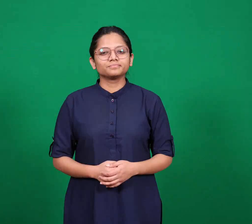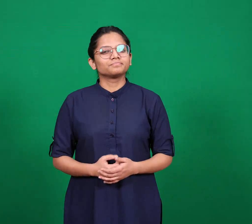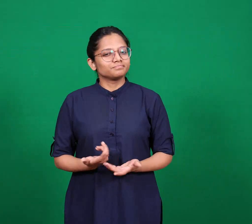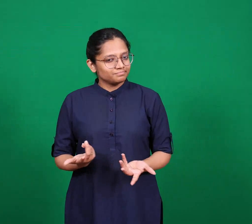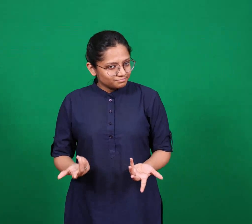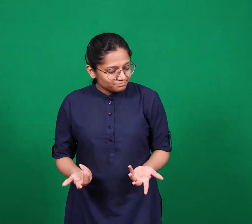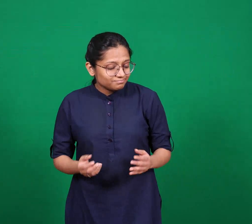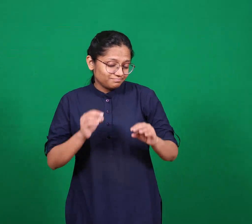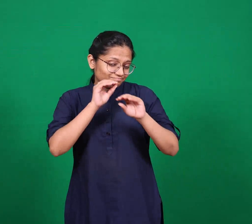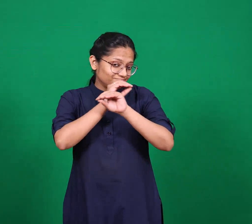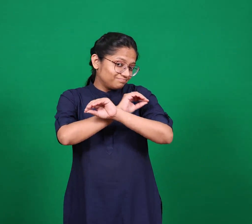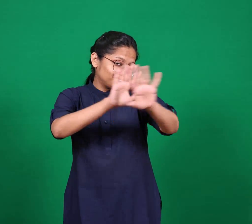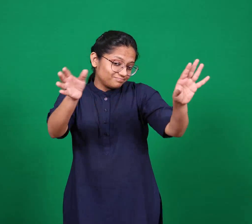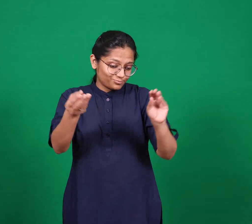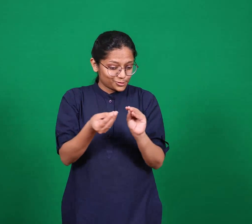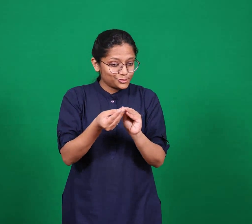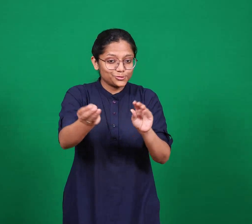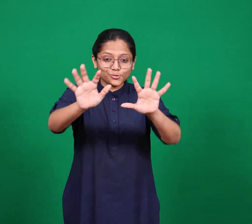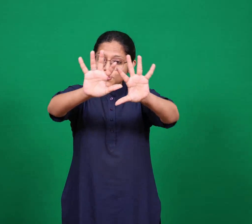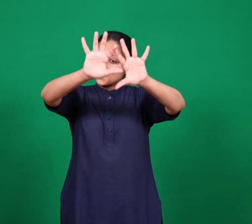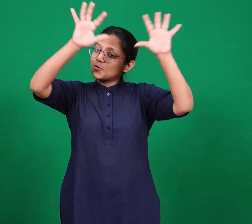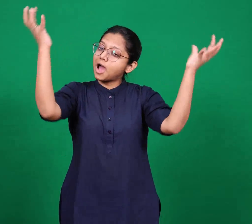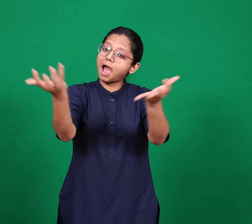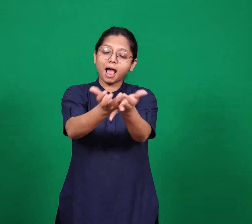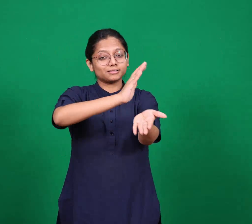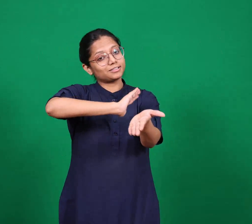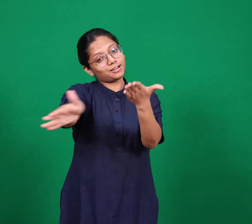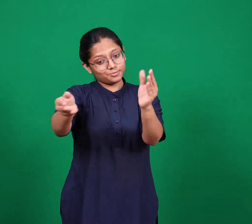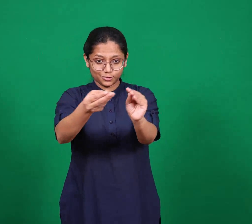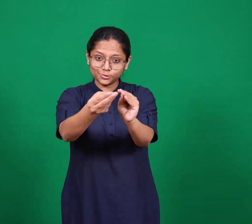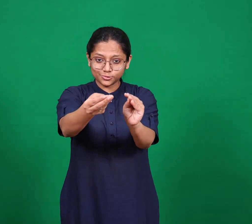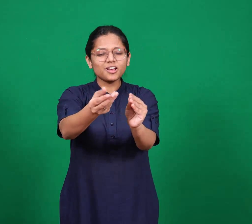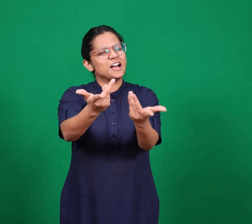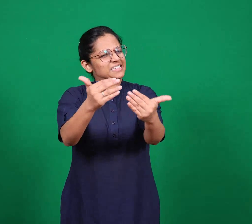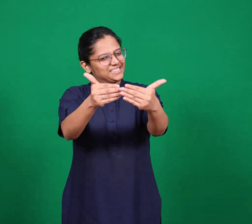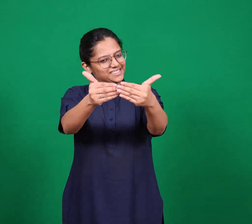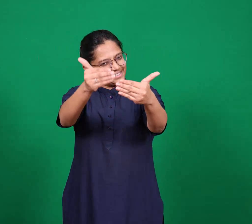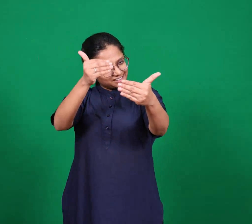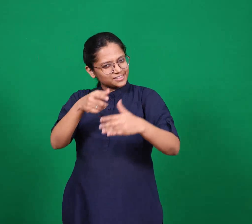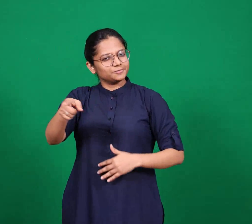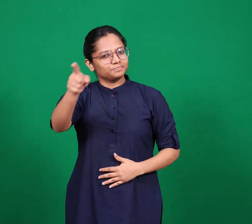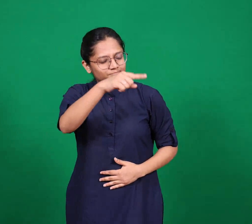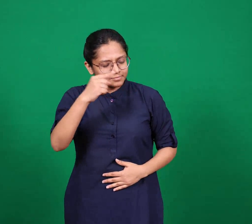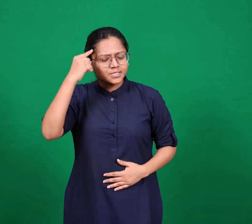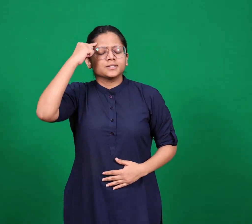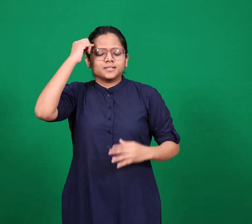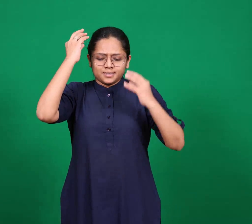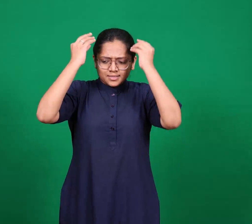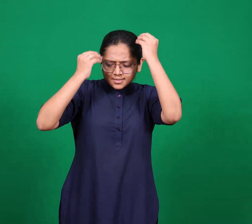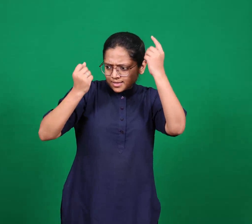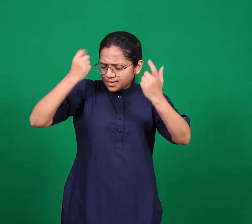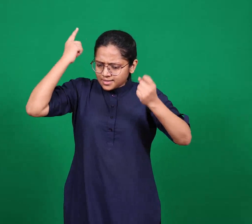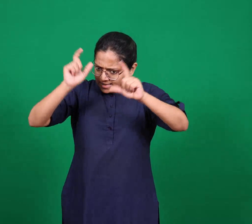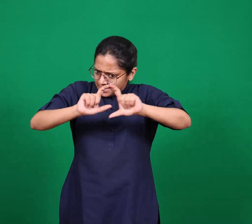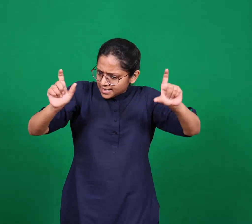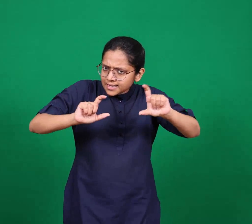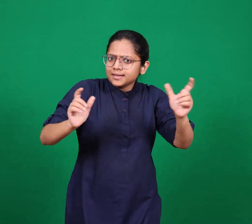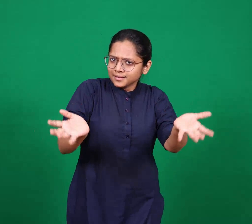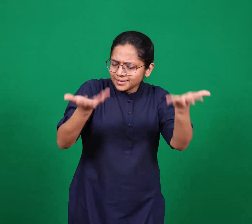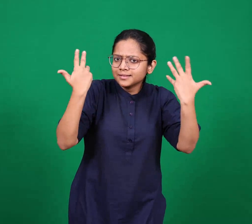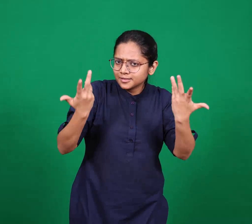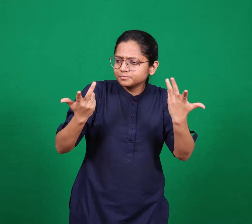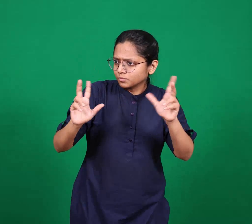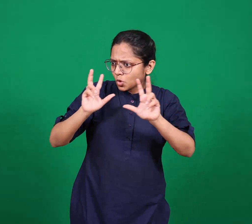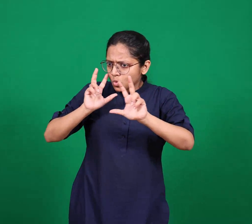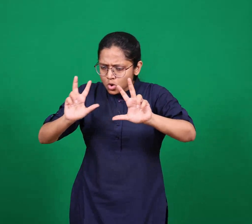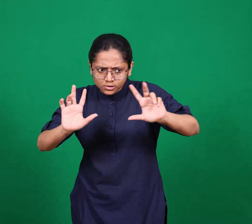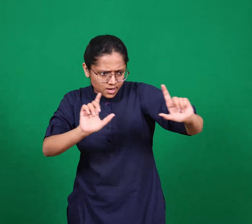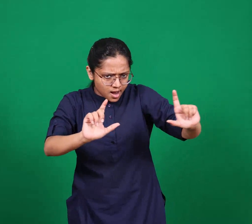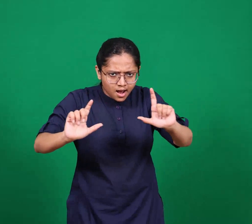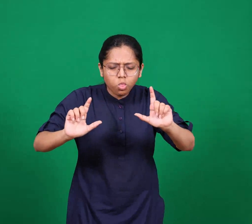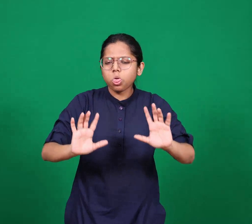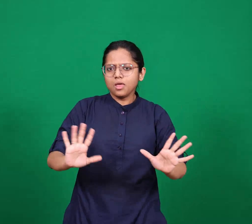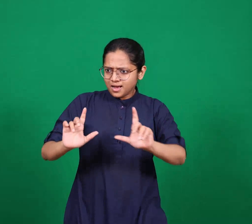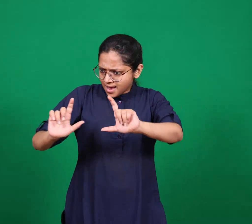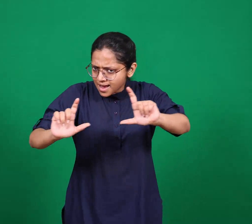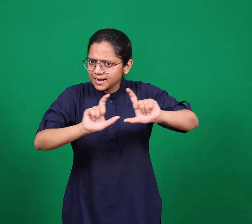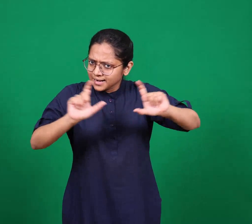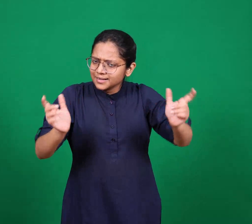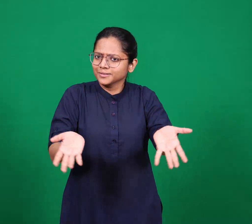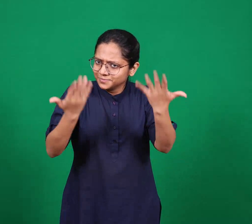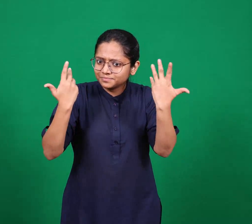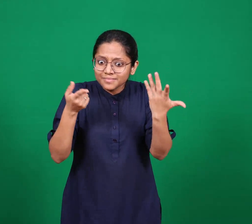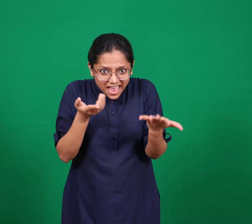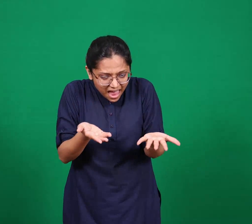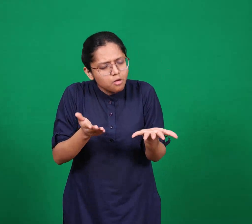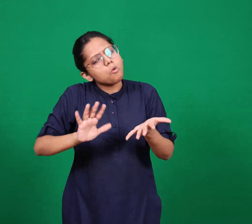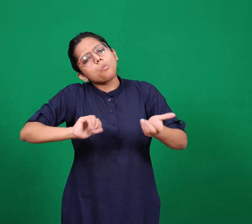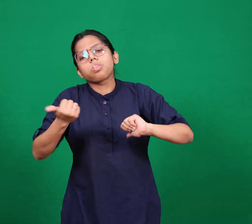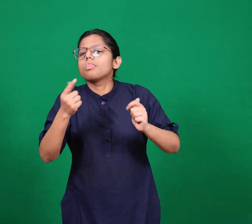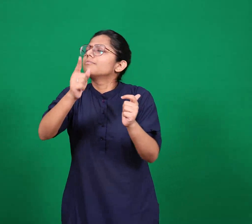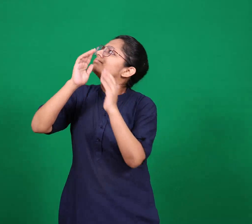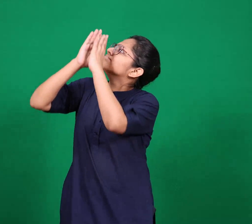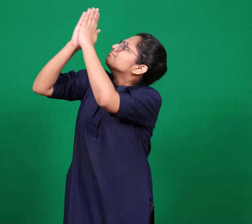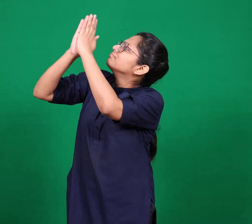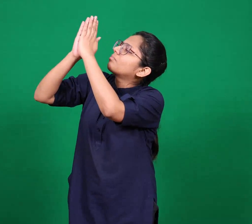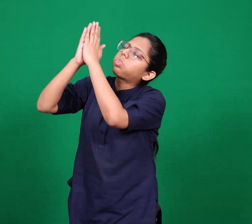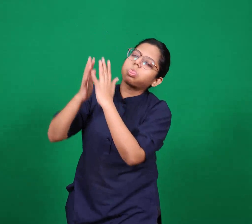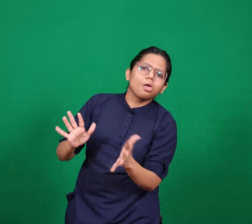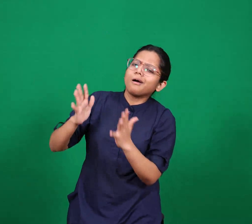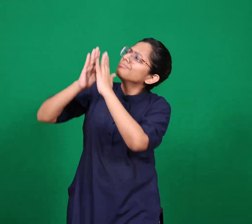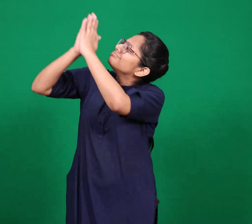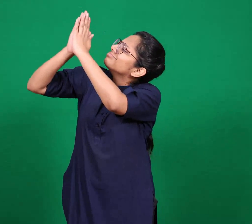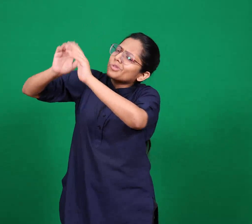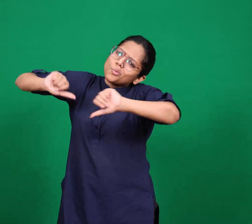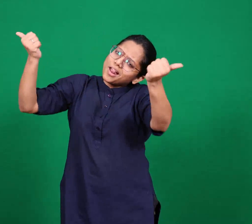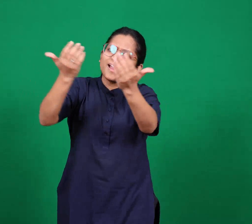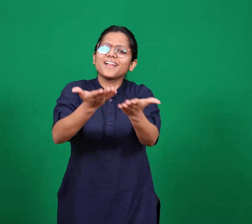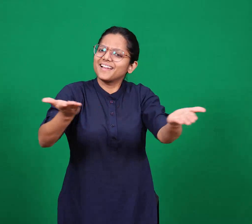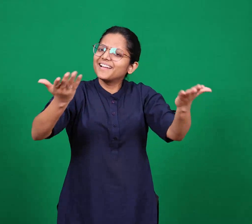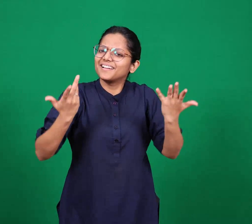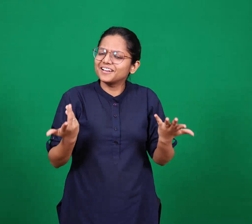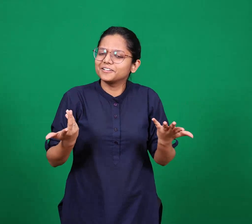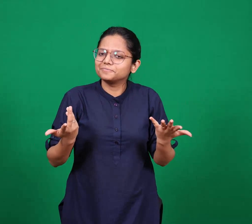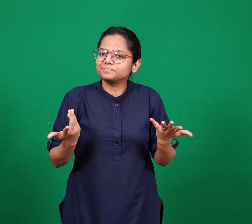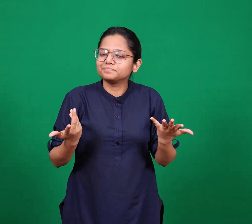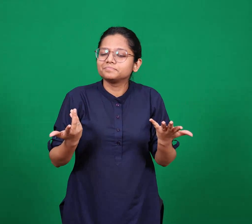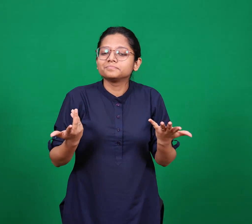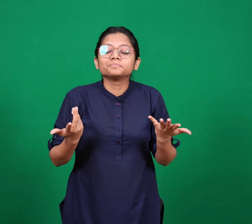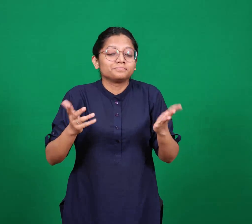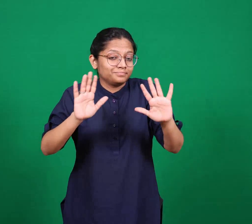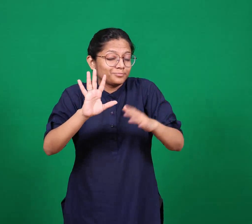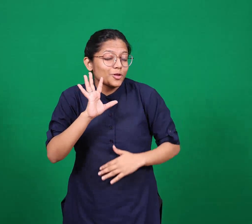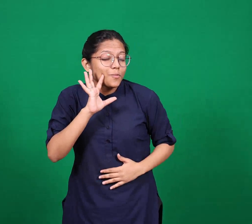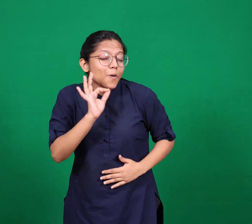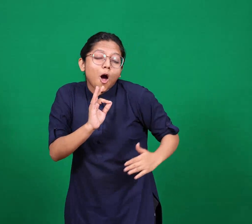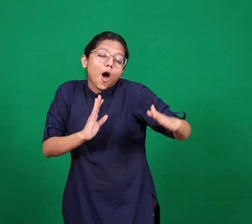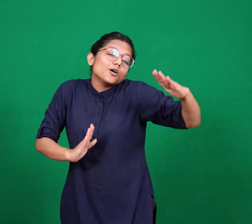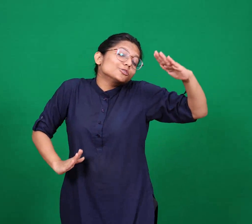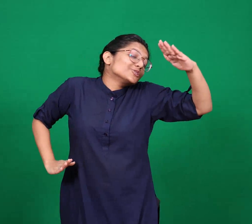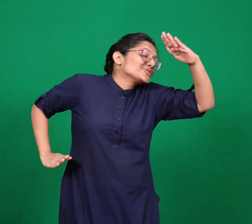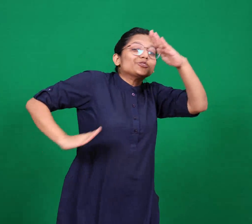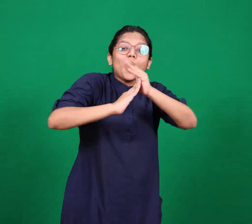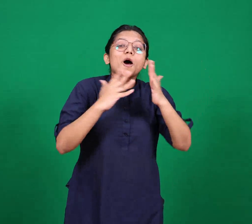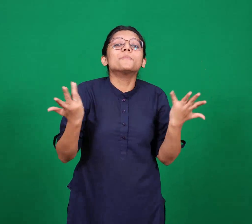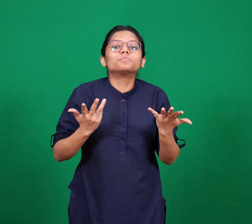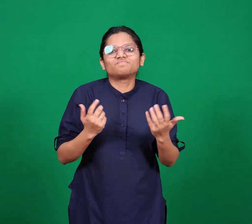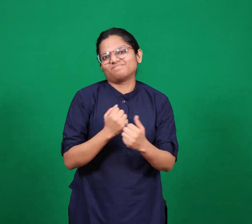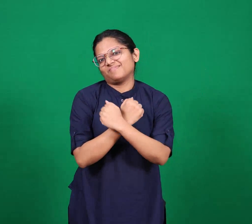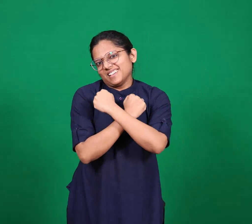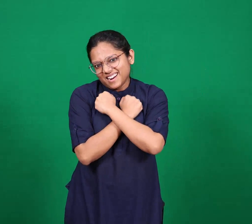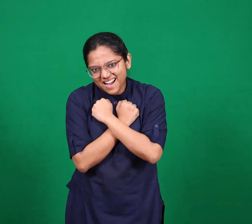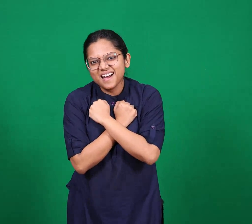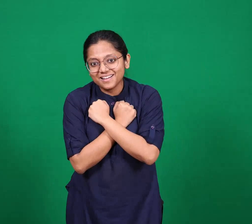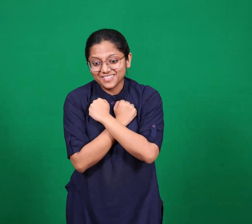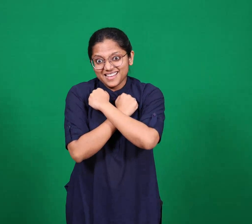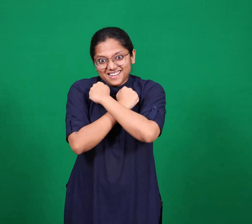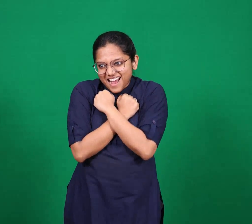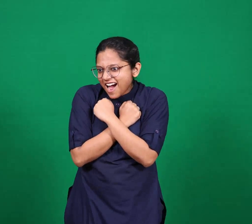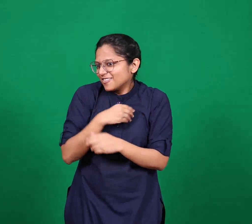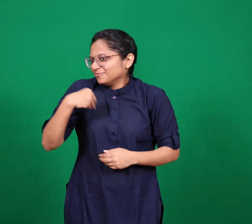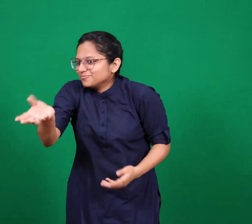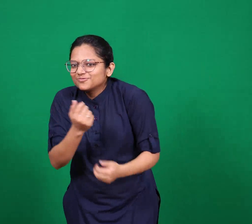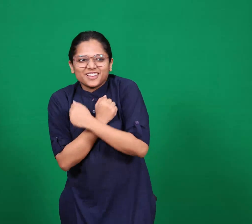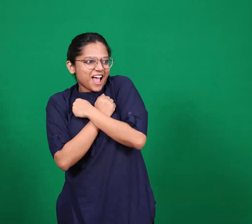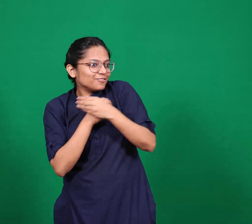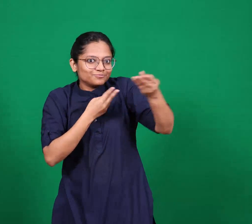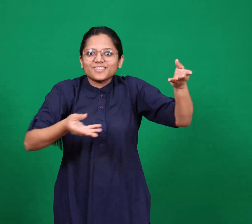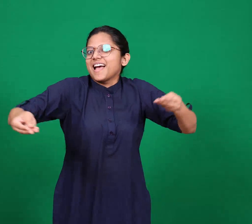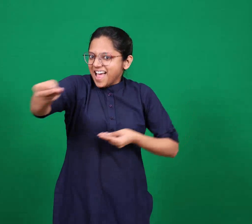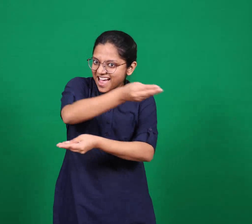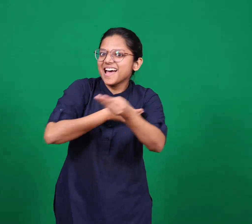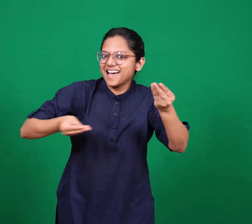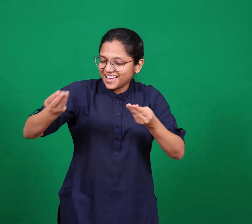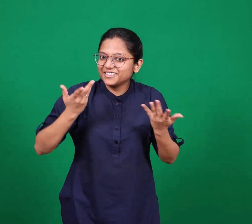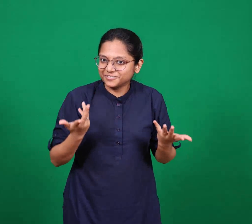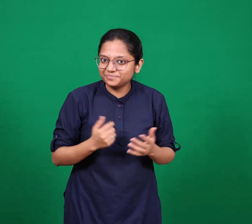The end of all things is near. Therefore be clear-minded and sober, so that you can pray.